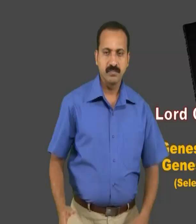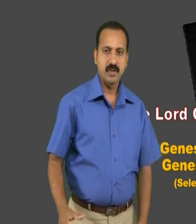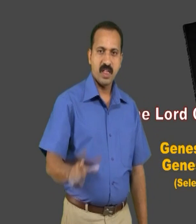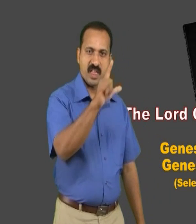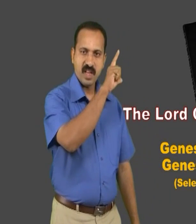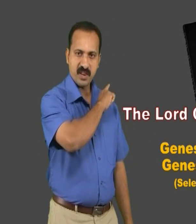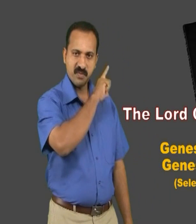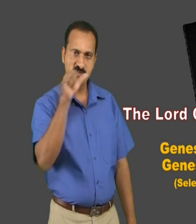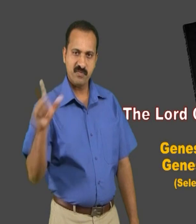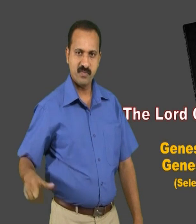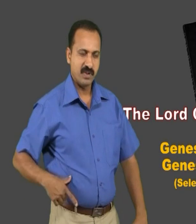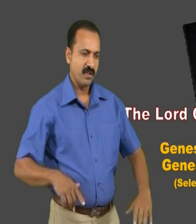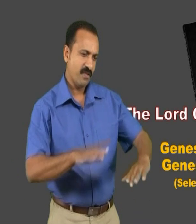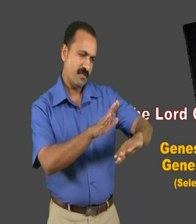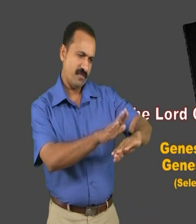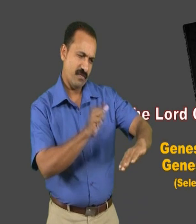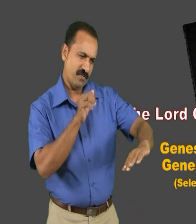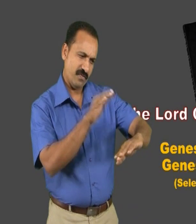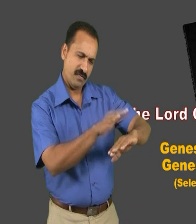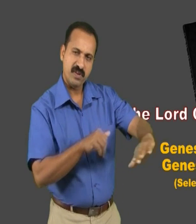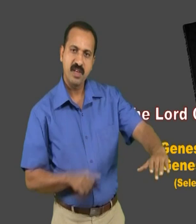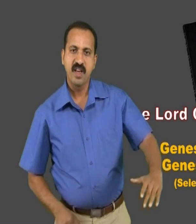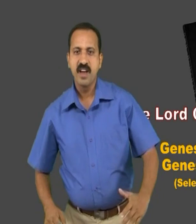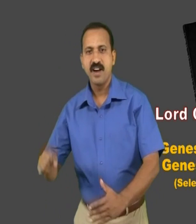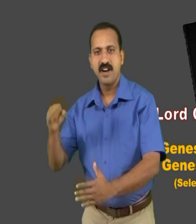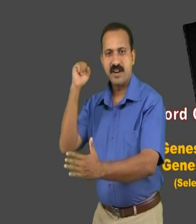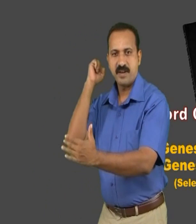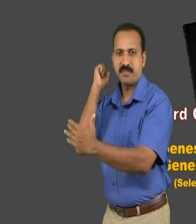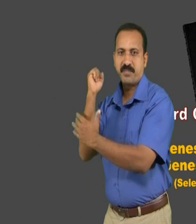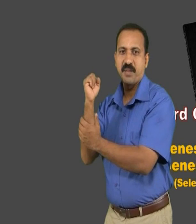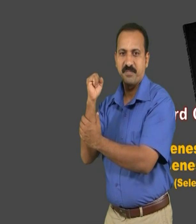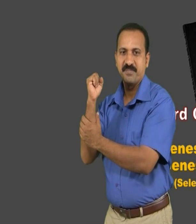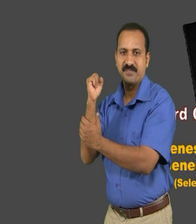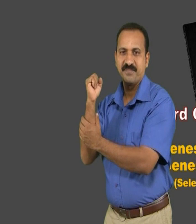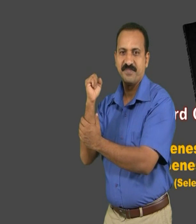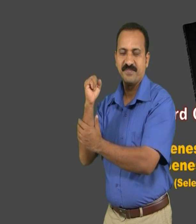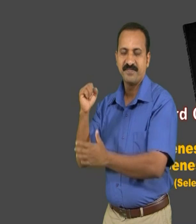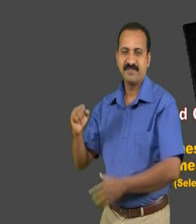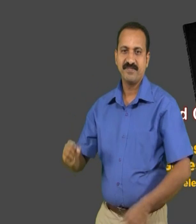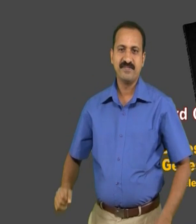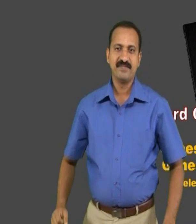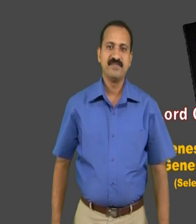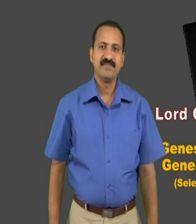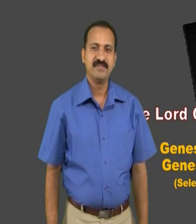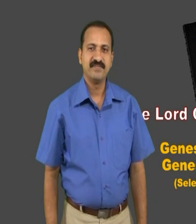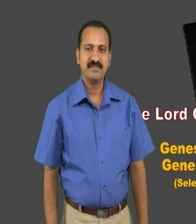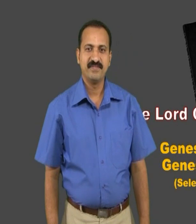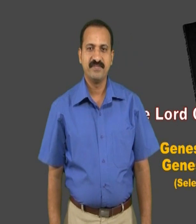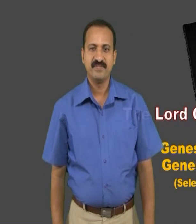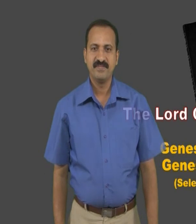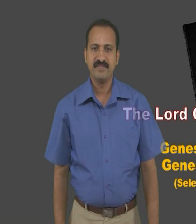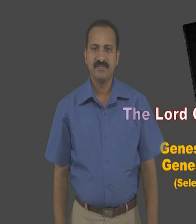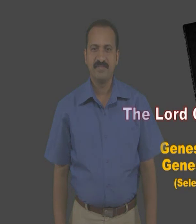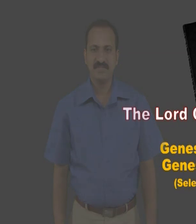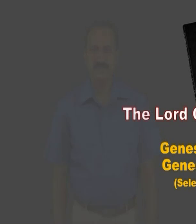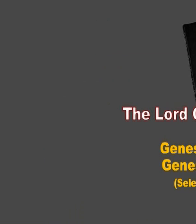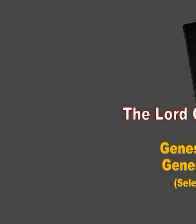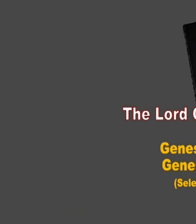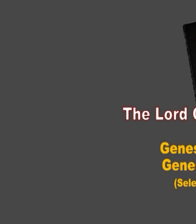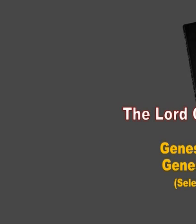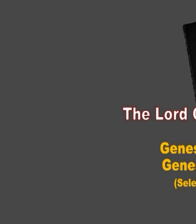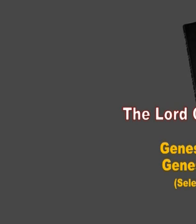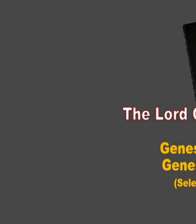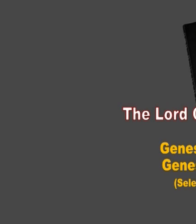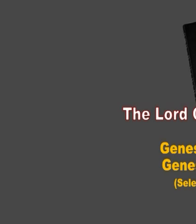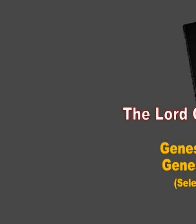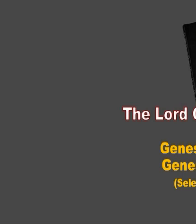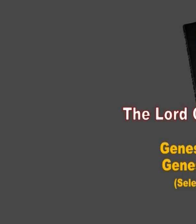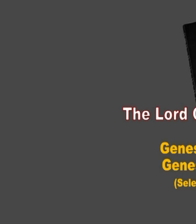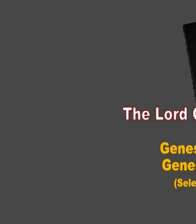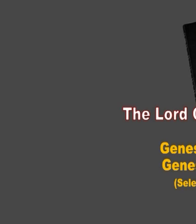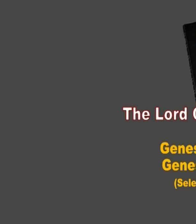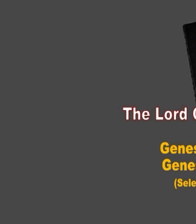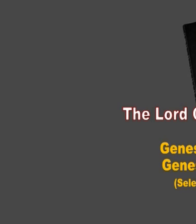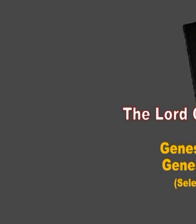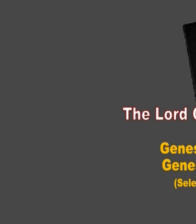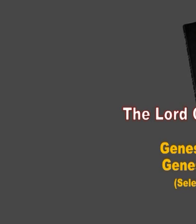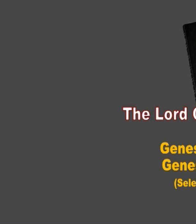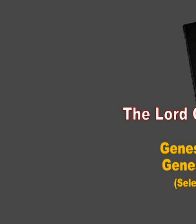The Lord calls Abram